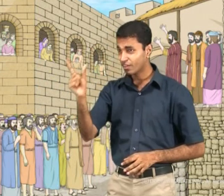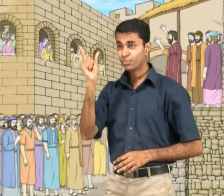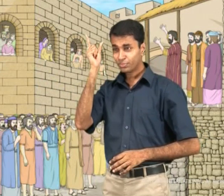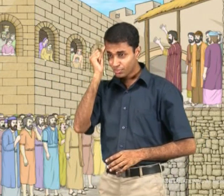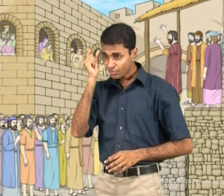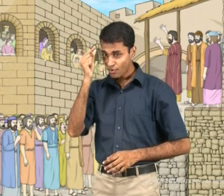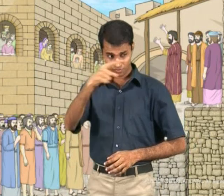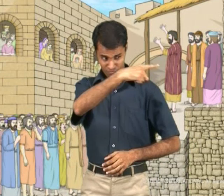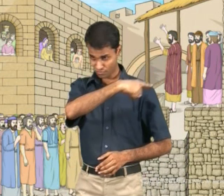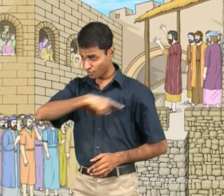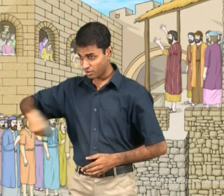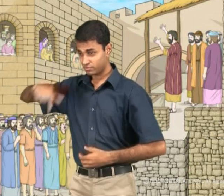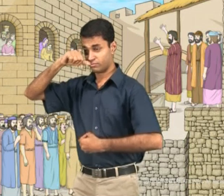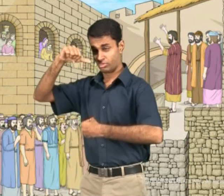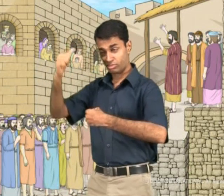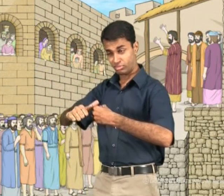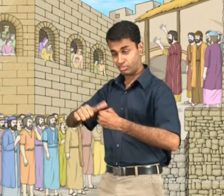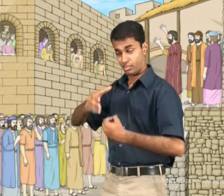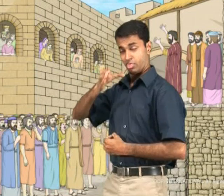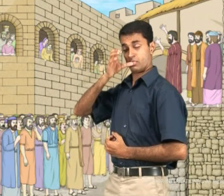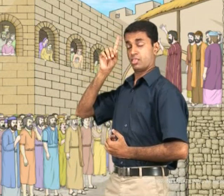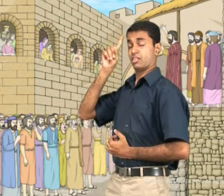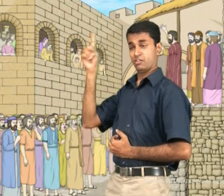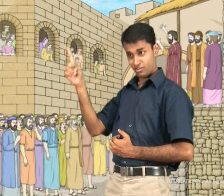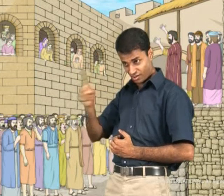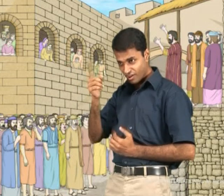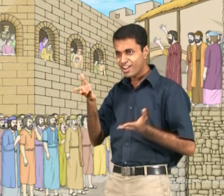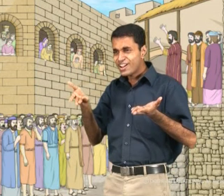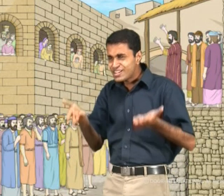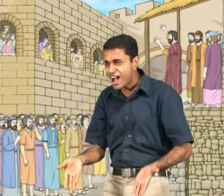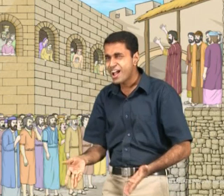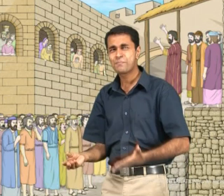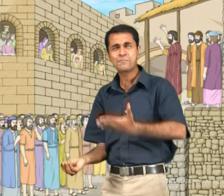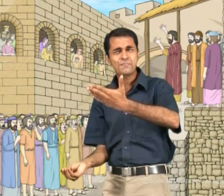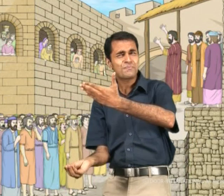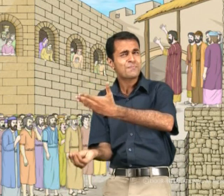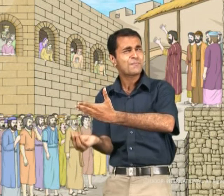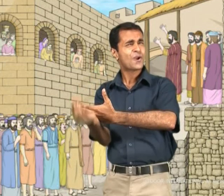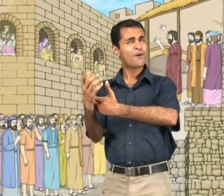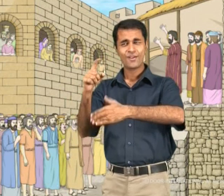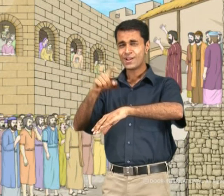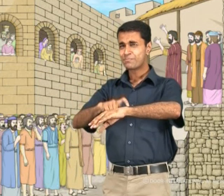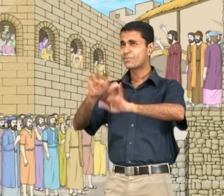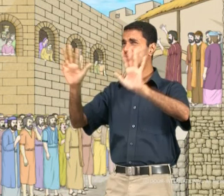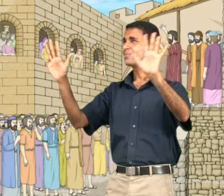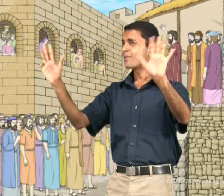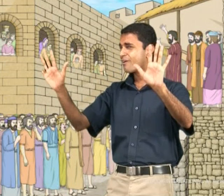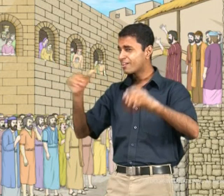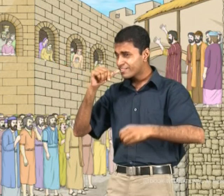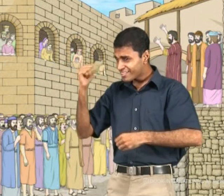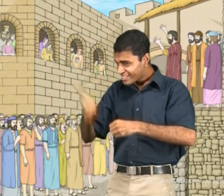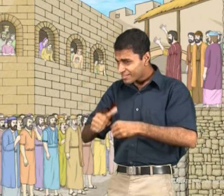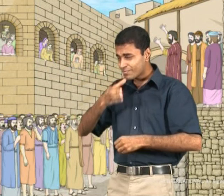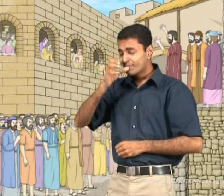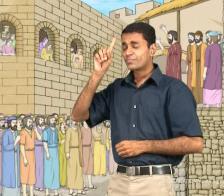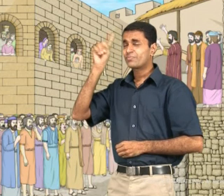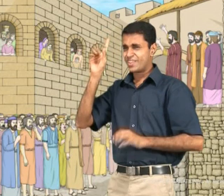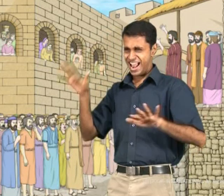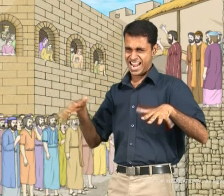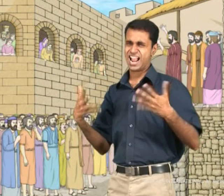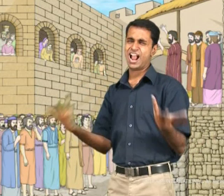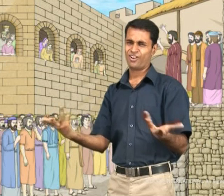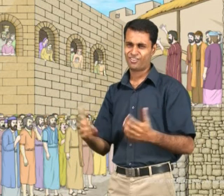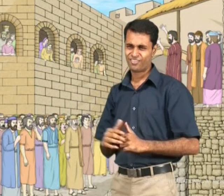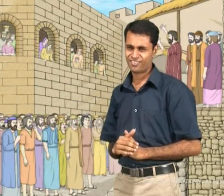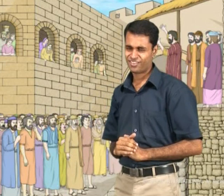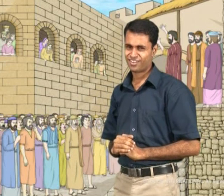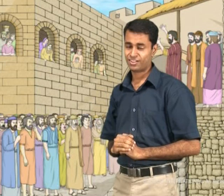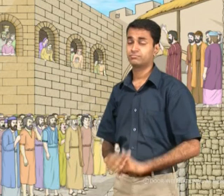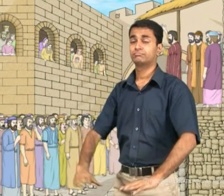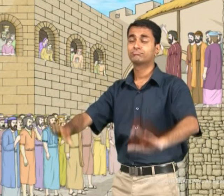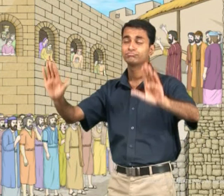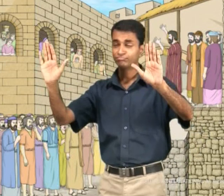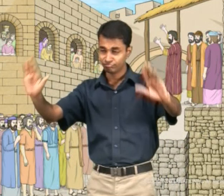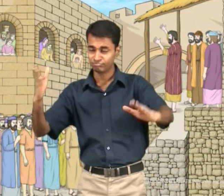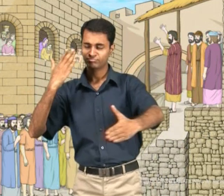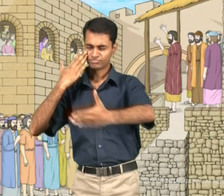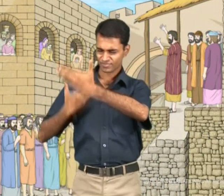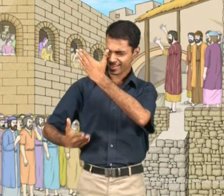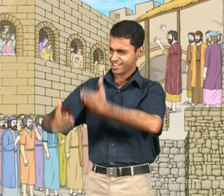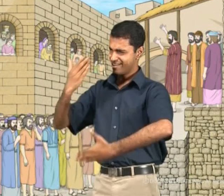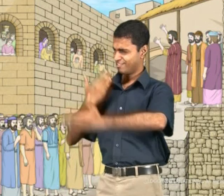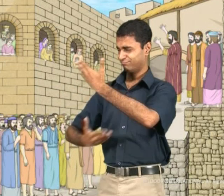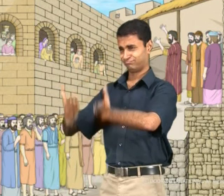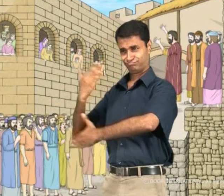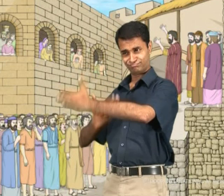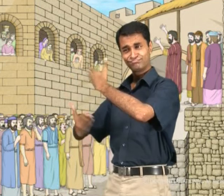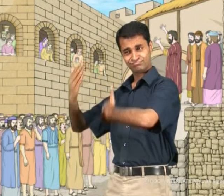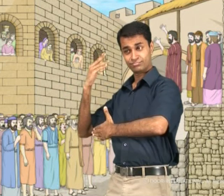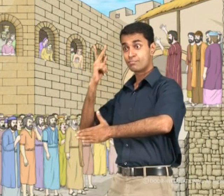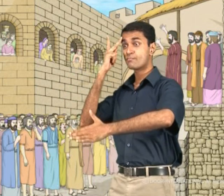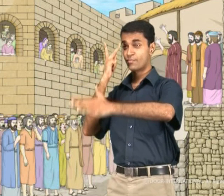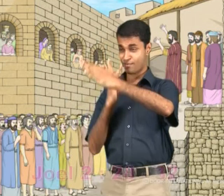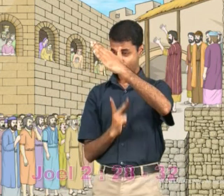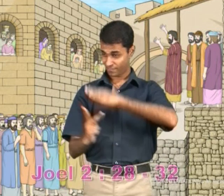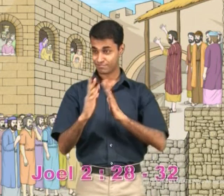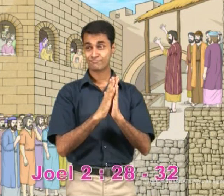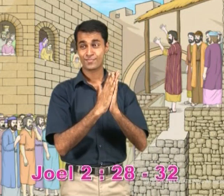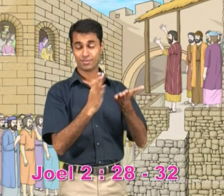These men are not drunk, as you suppose. It is only the third hour of the day!